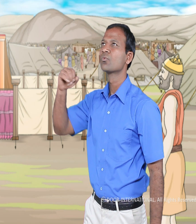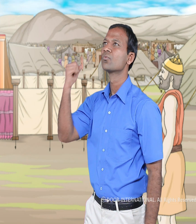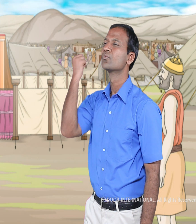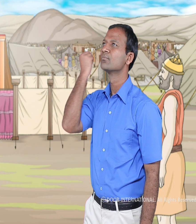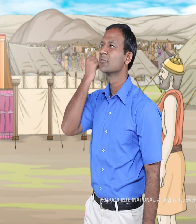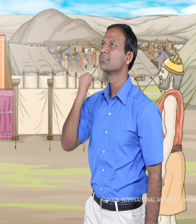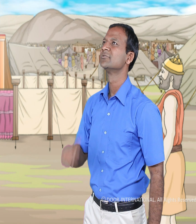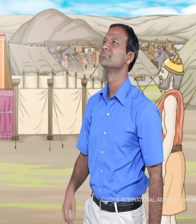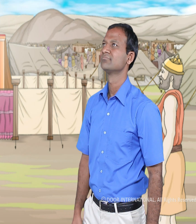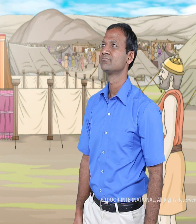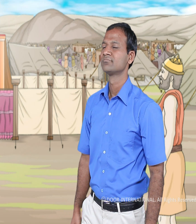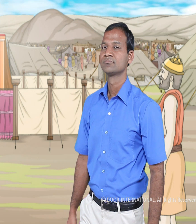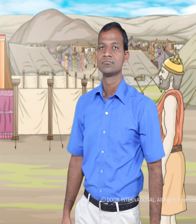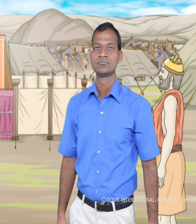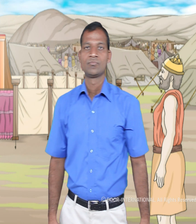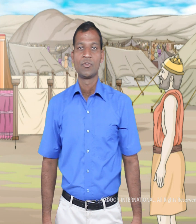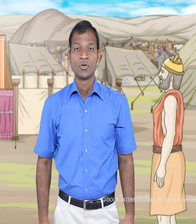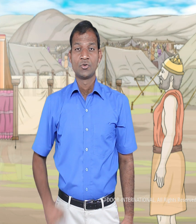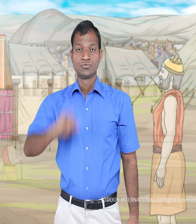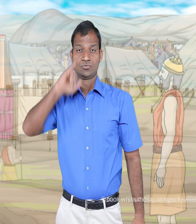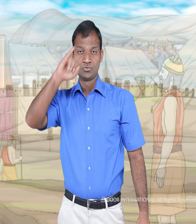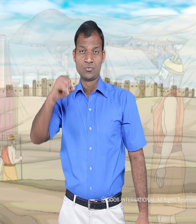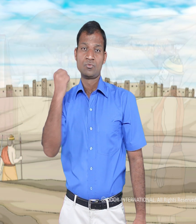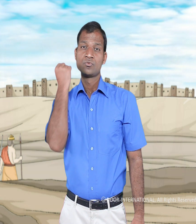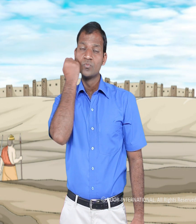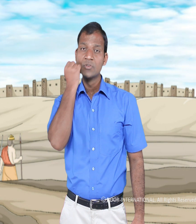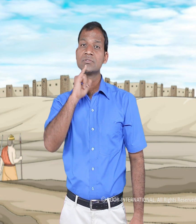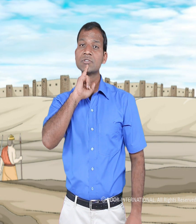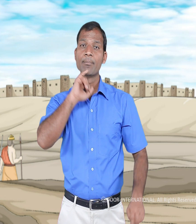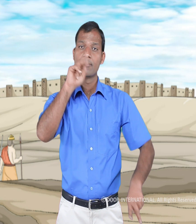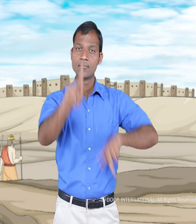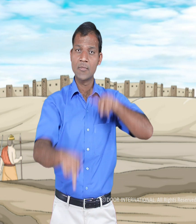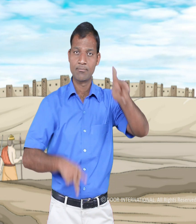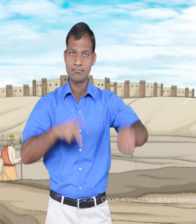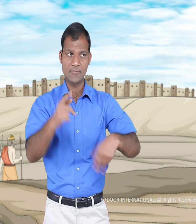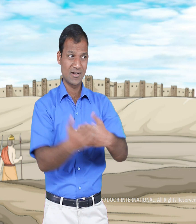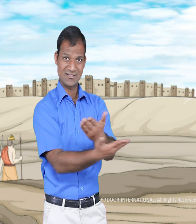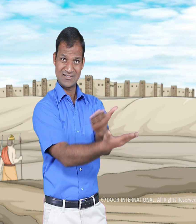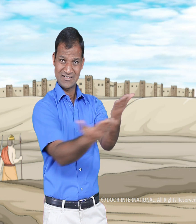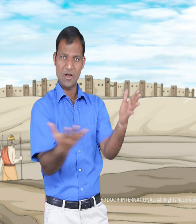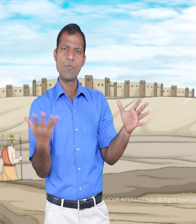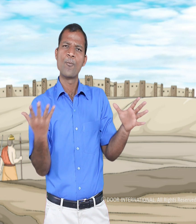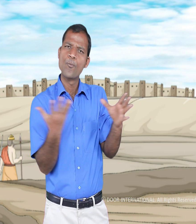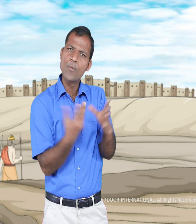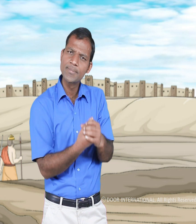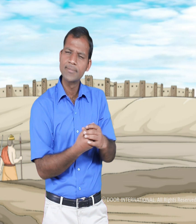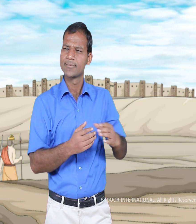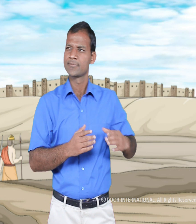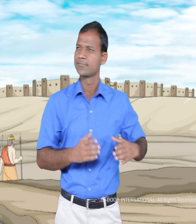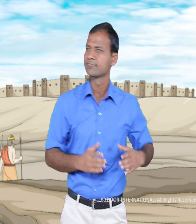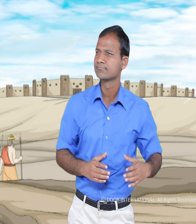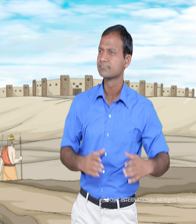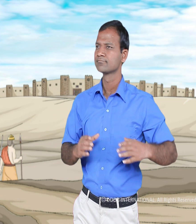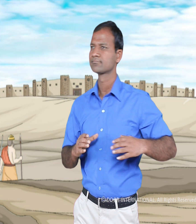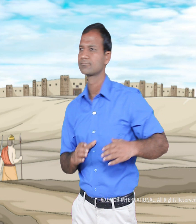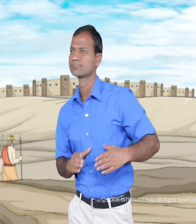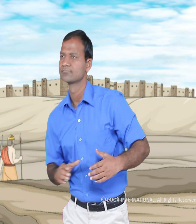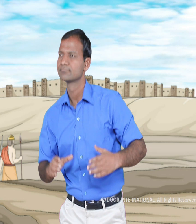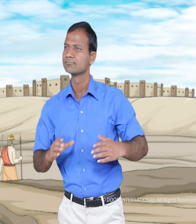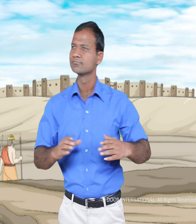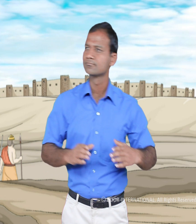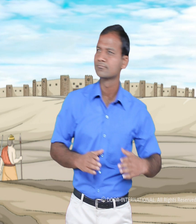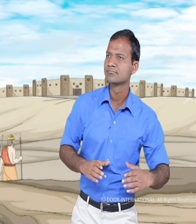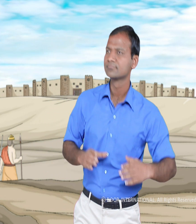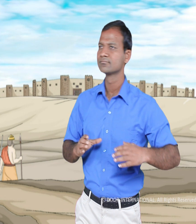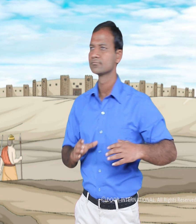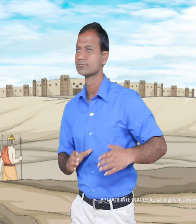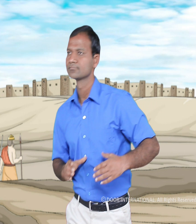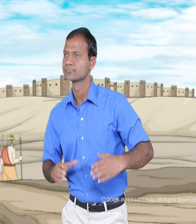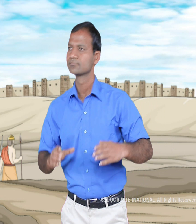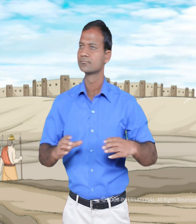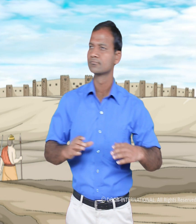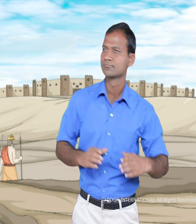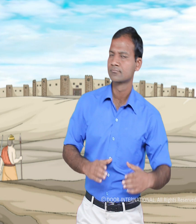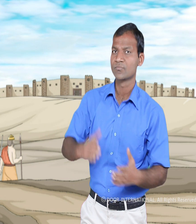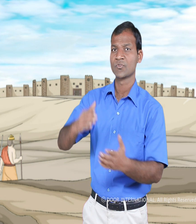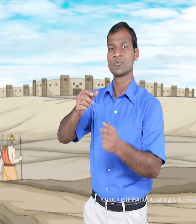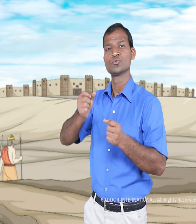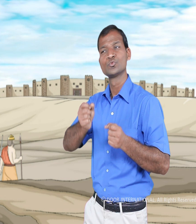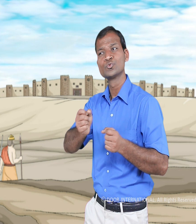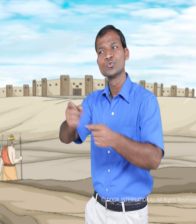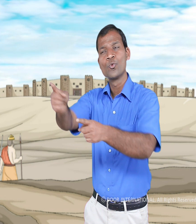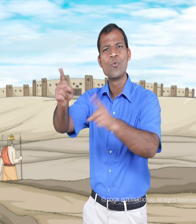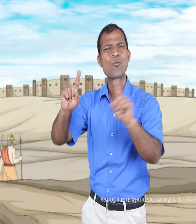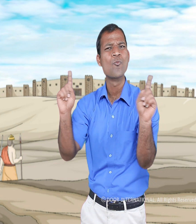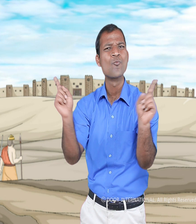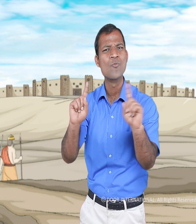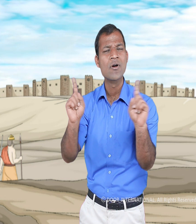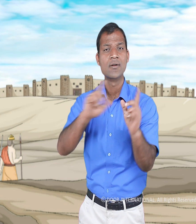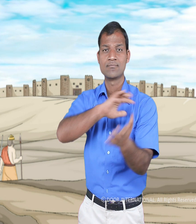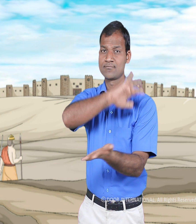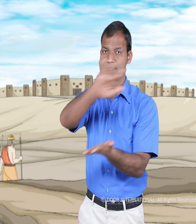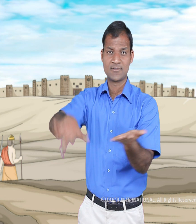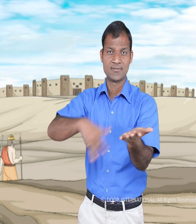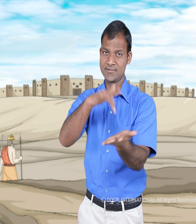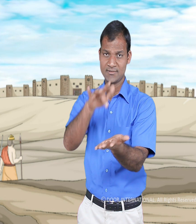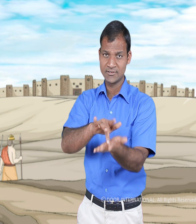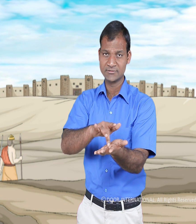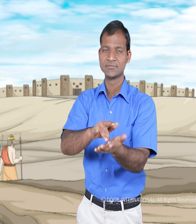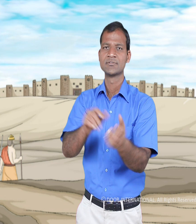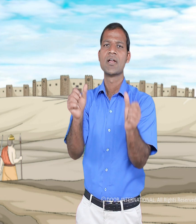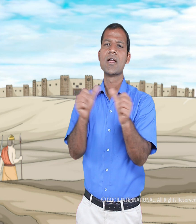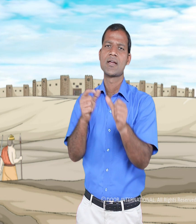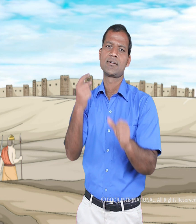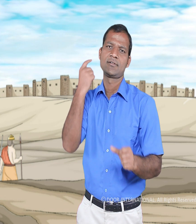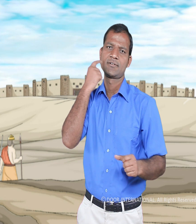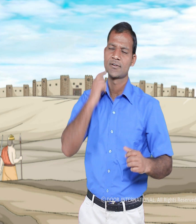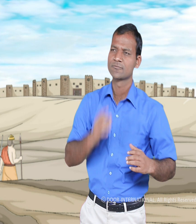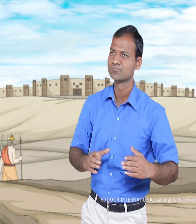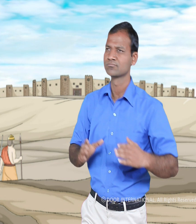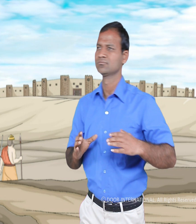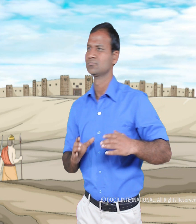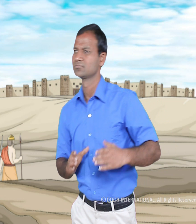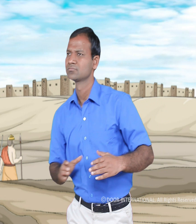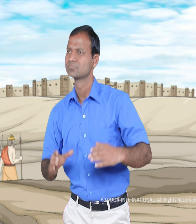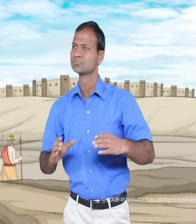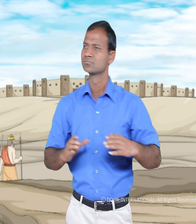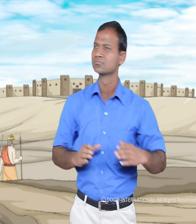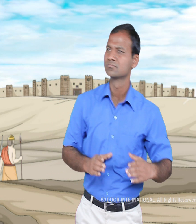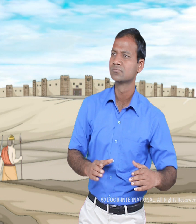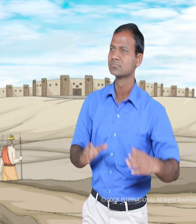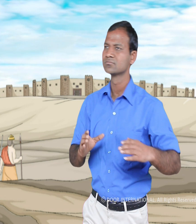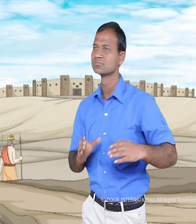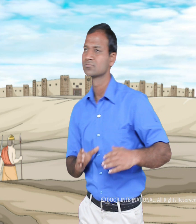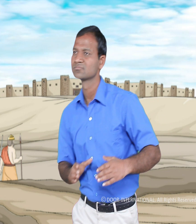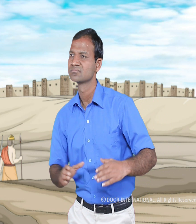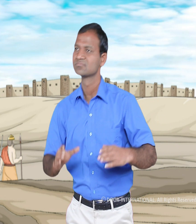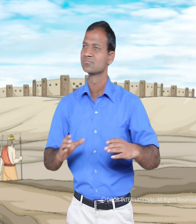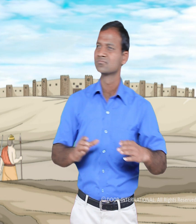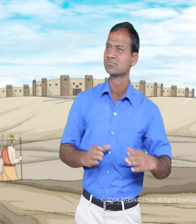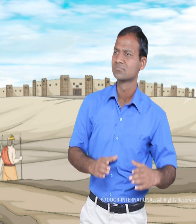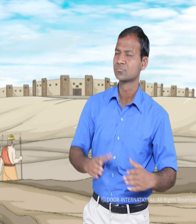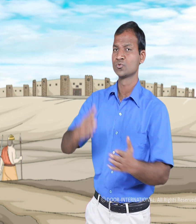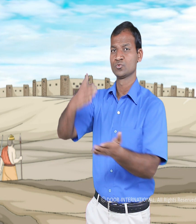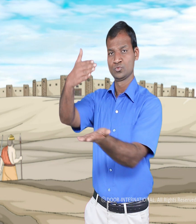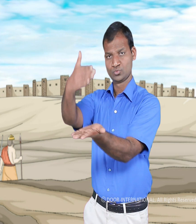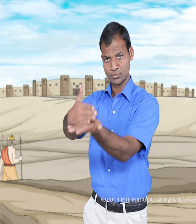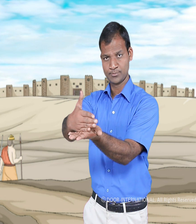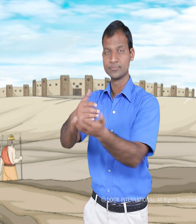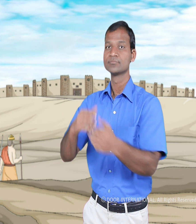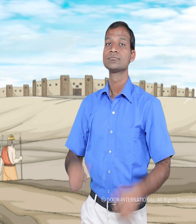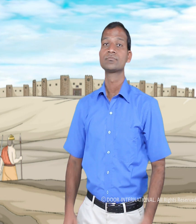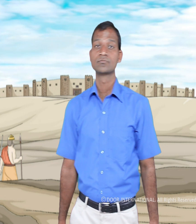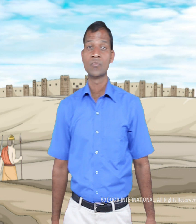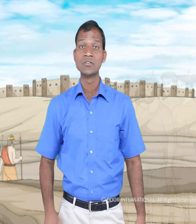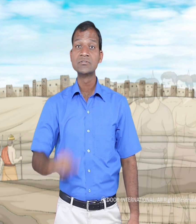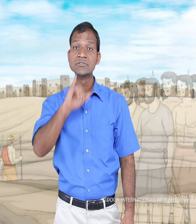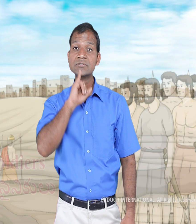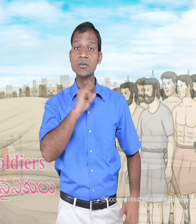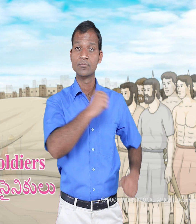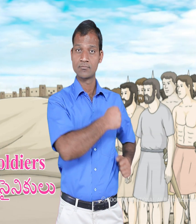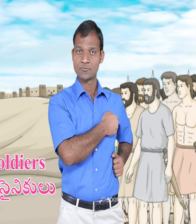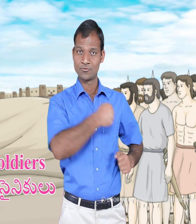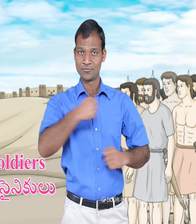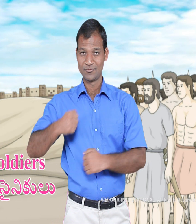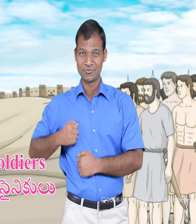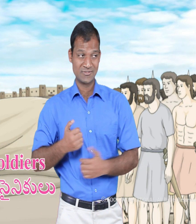So Joshua and the whole army set out to attack Ai.